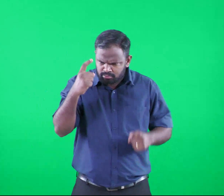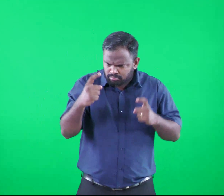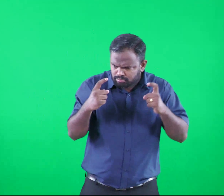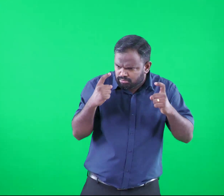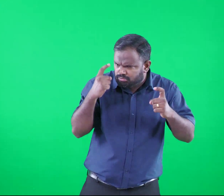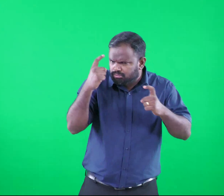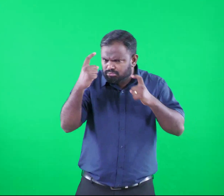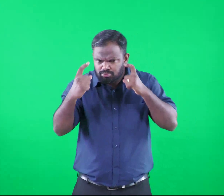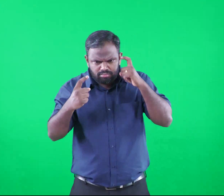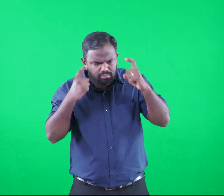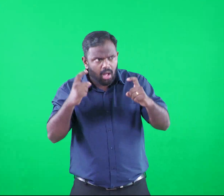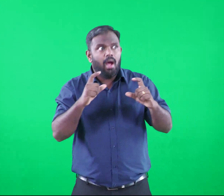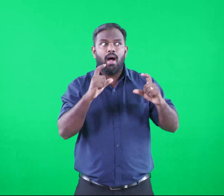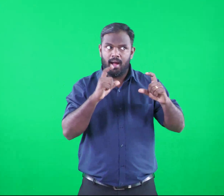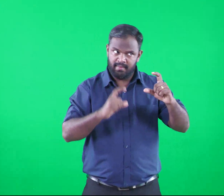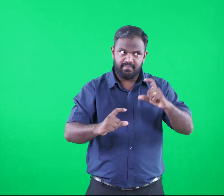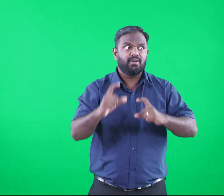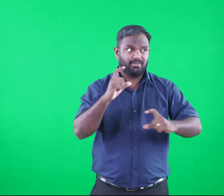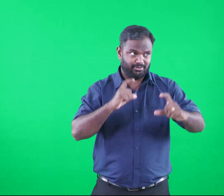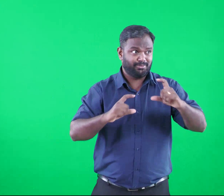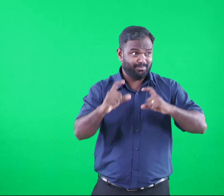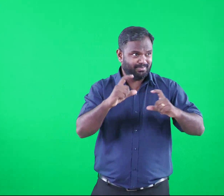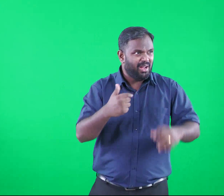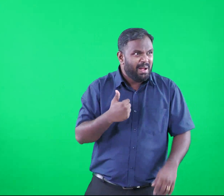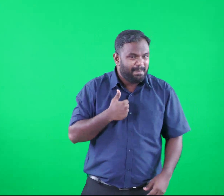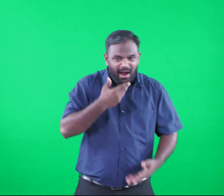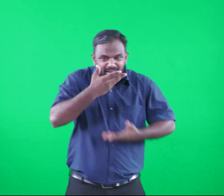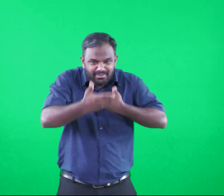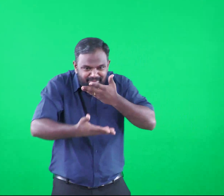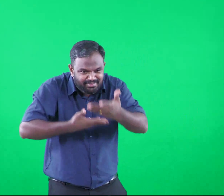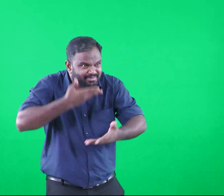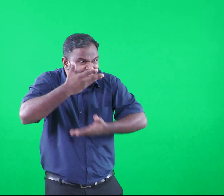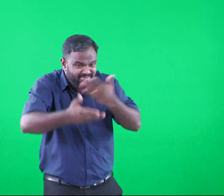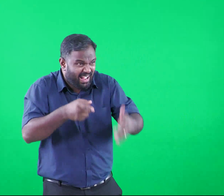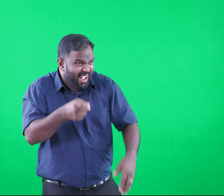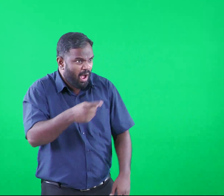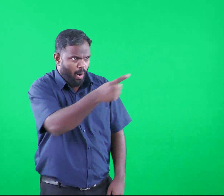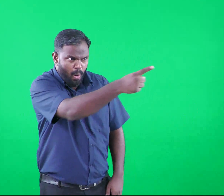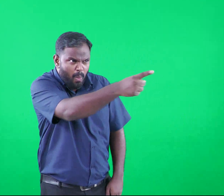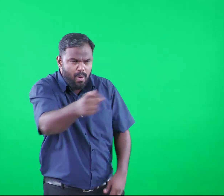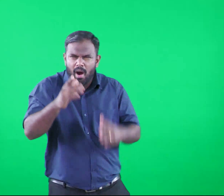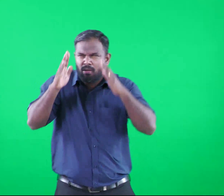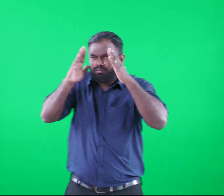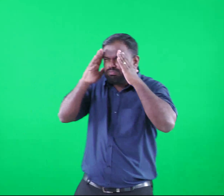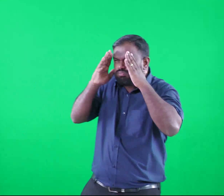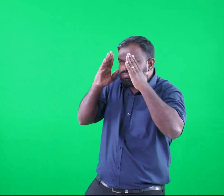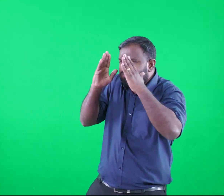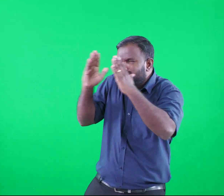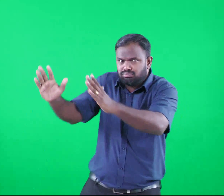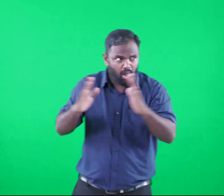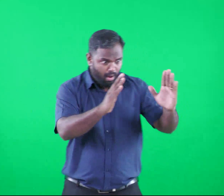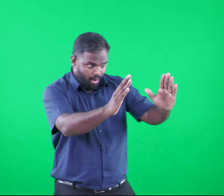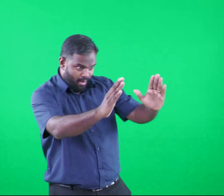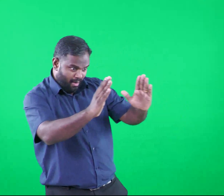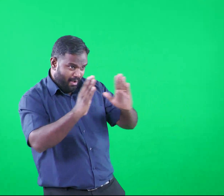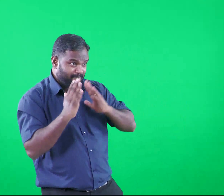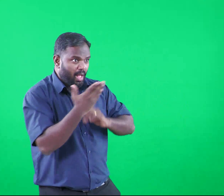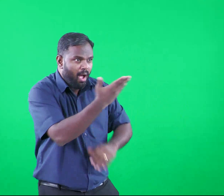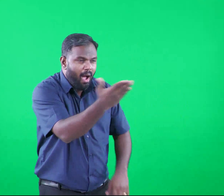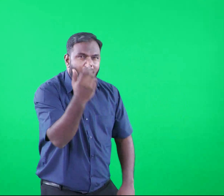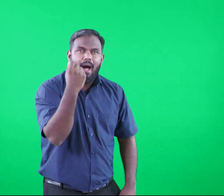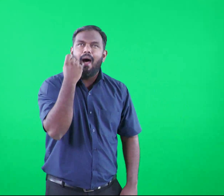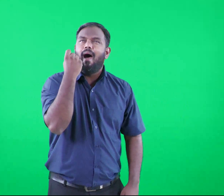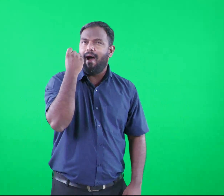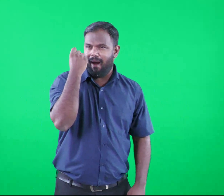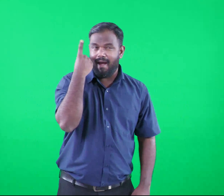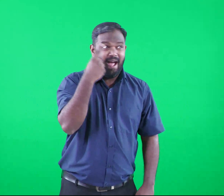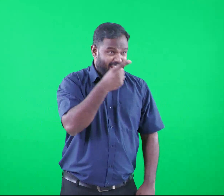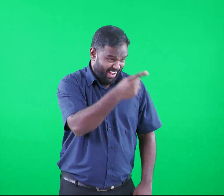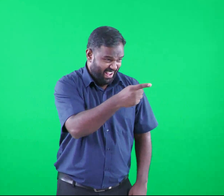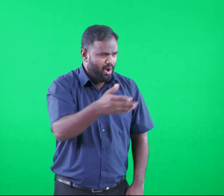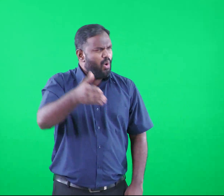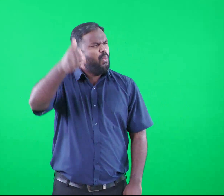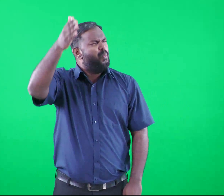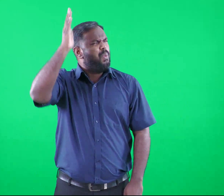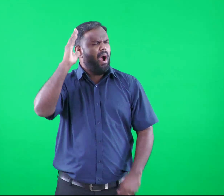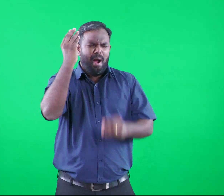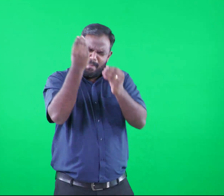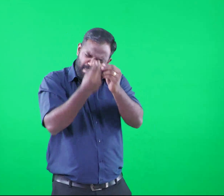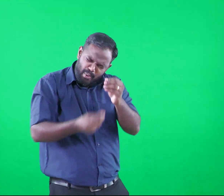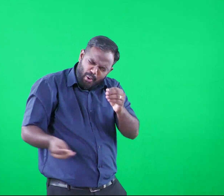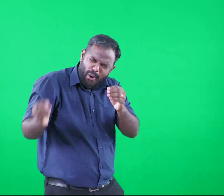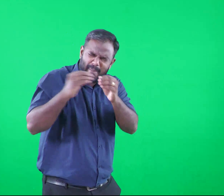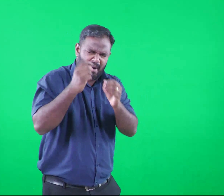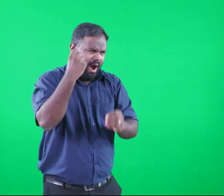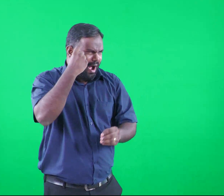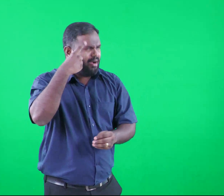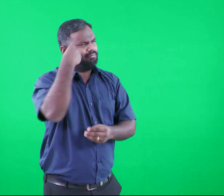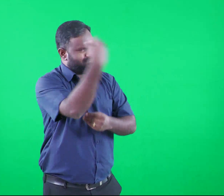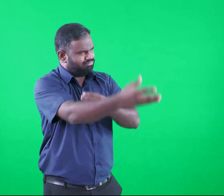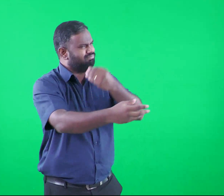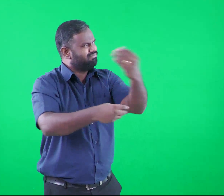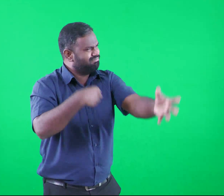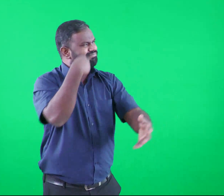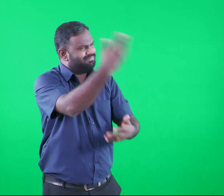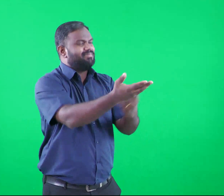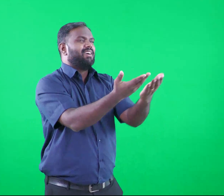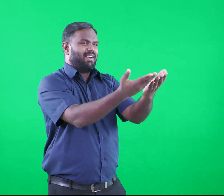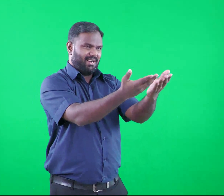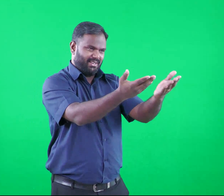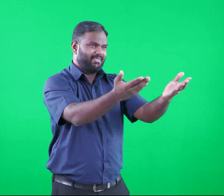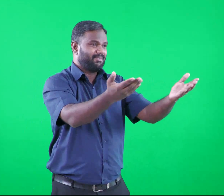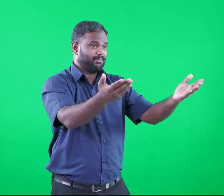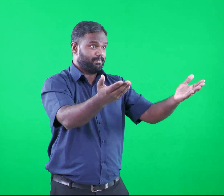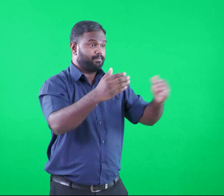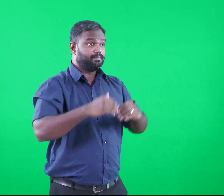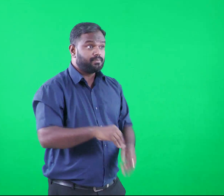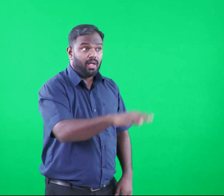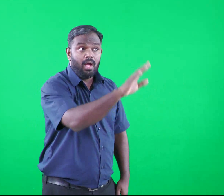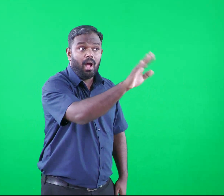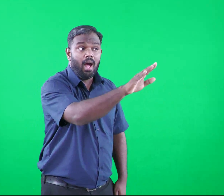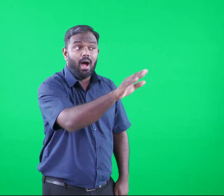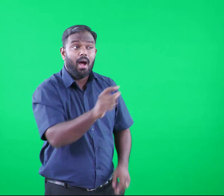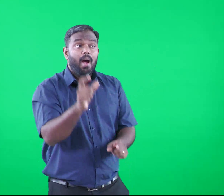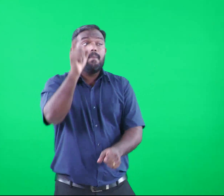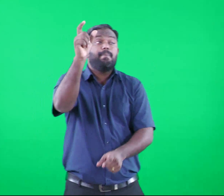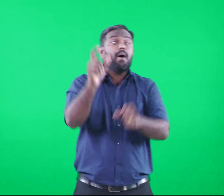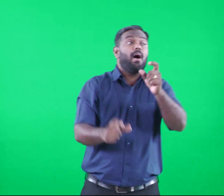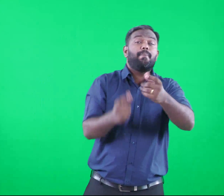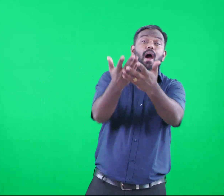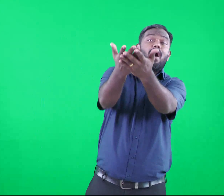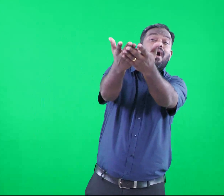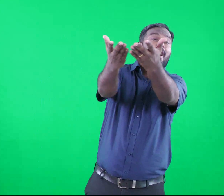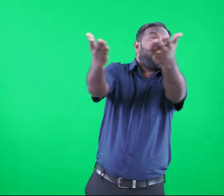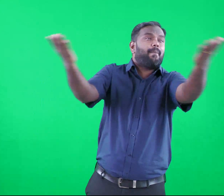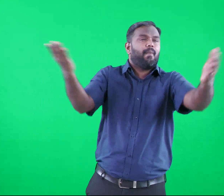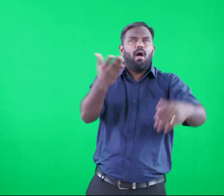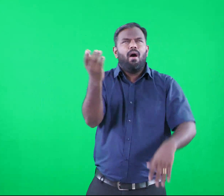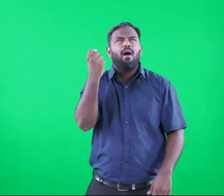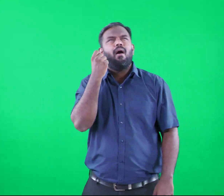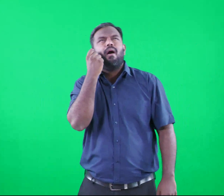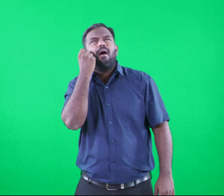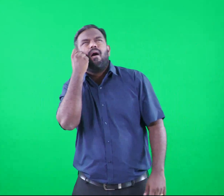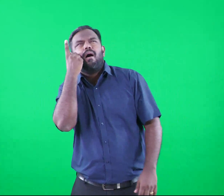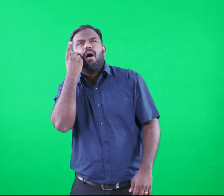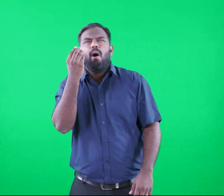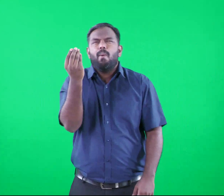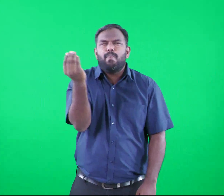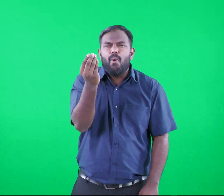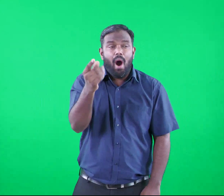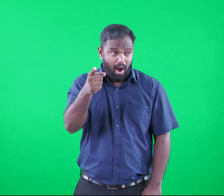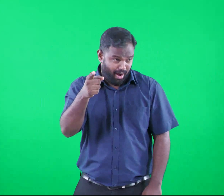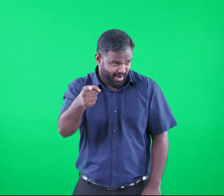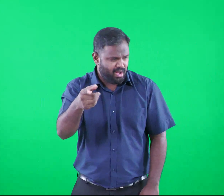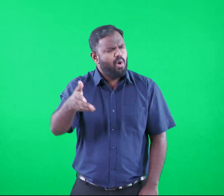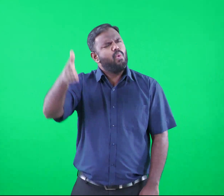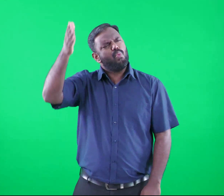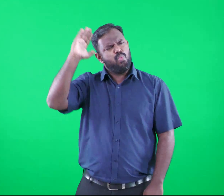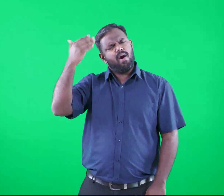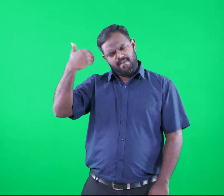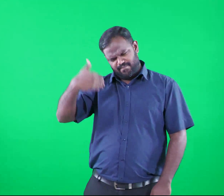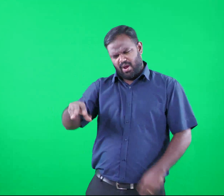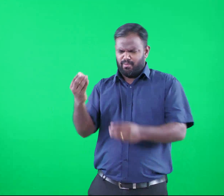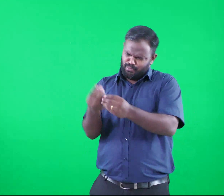With the measure you use, it will be measured to you, and even more will be added to you.